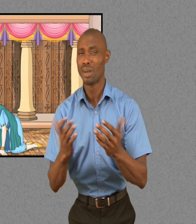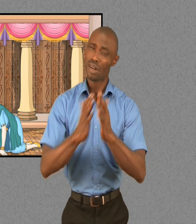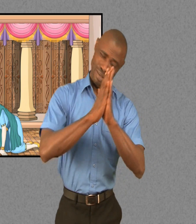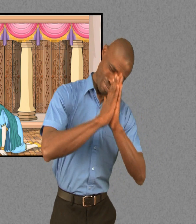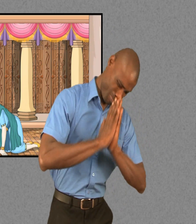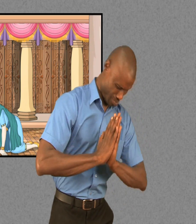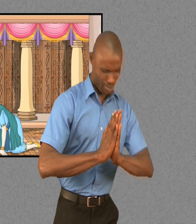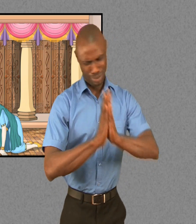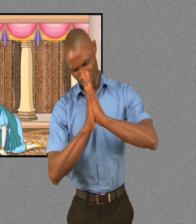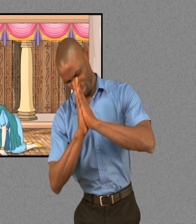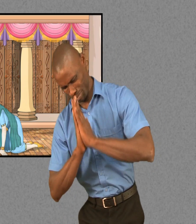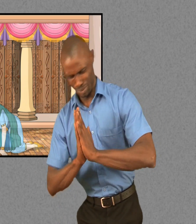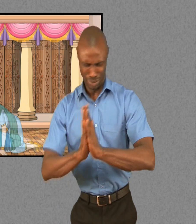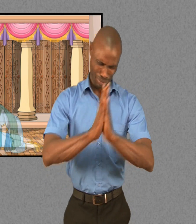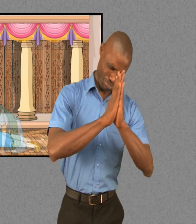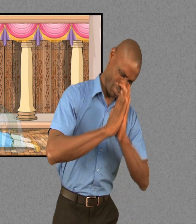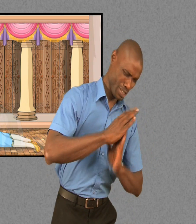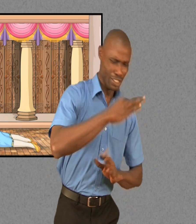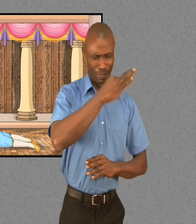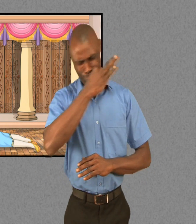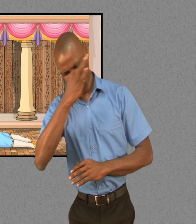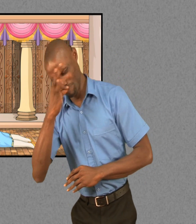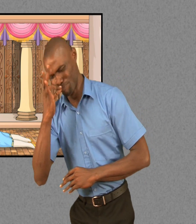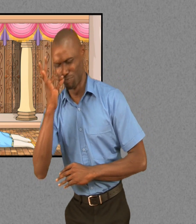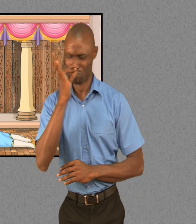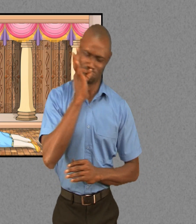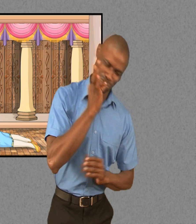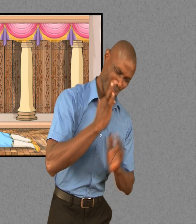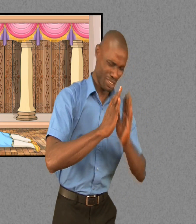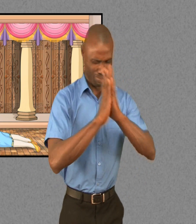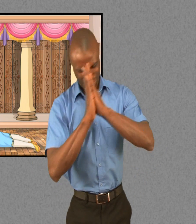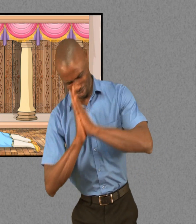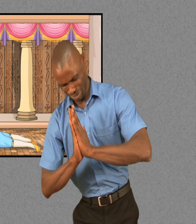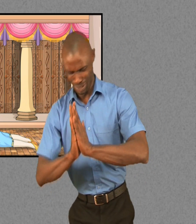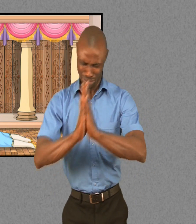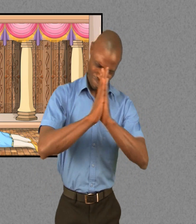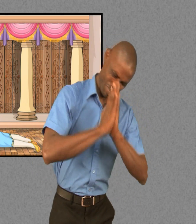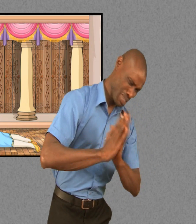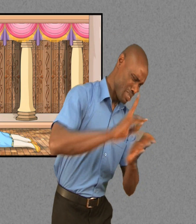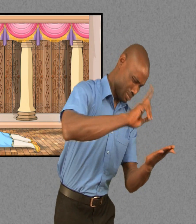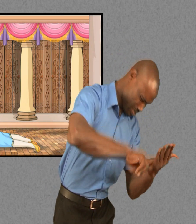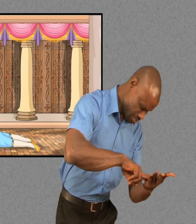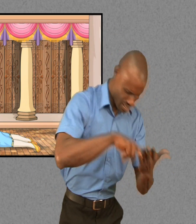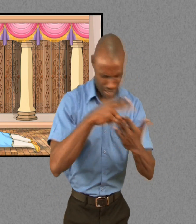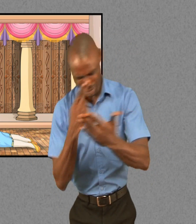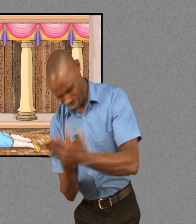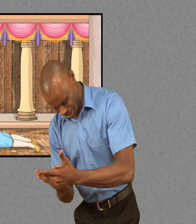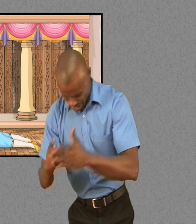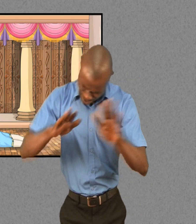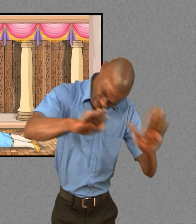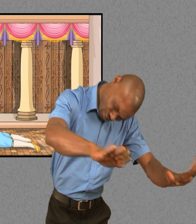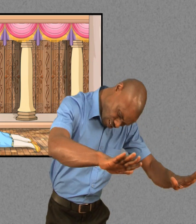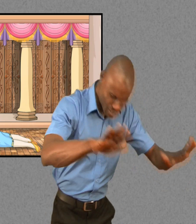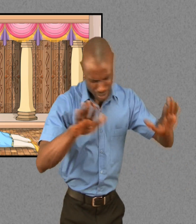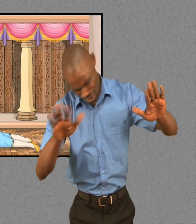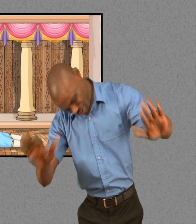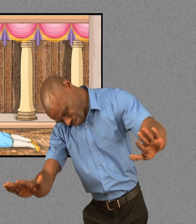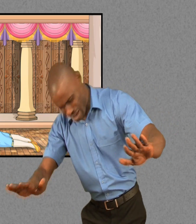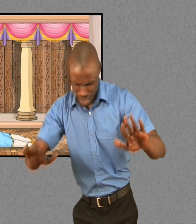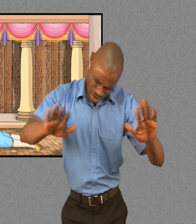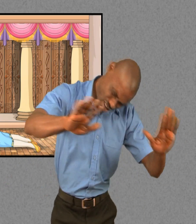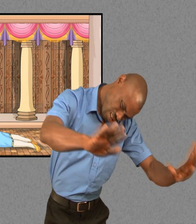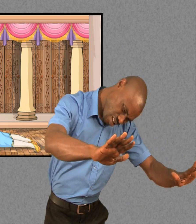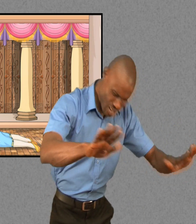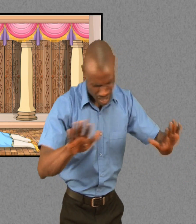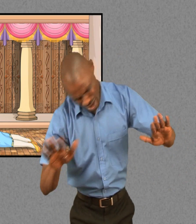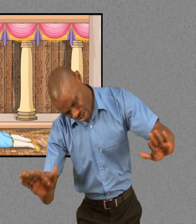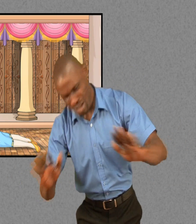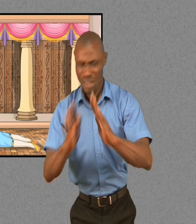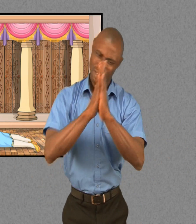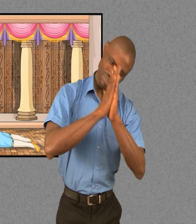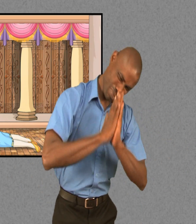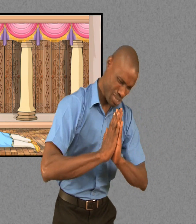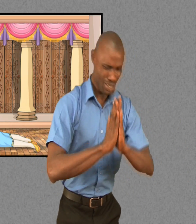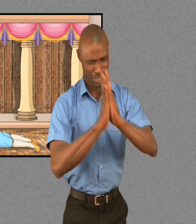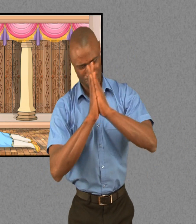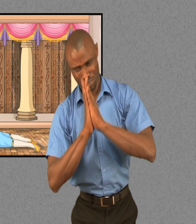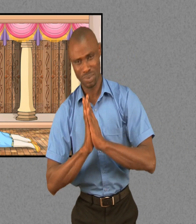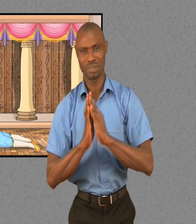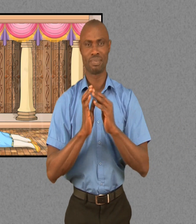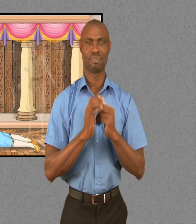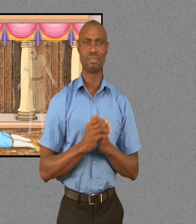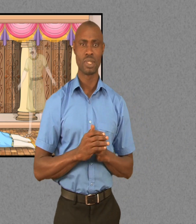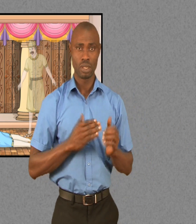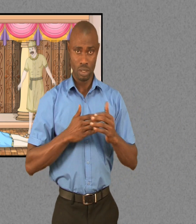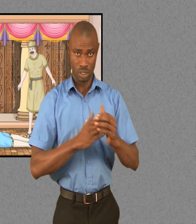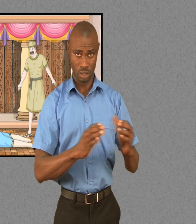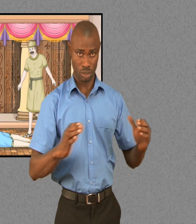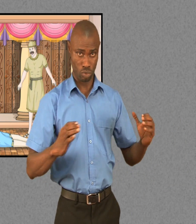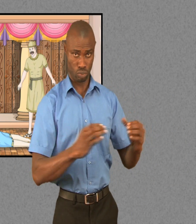He fasted and went into his house and spent the night lying in sackcloth on the ground.